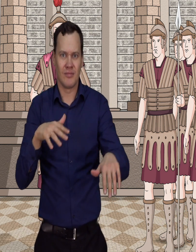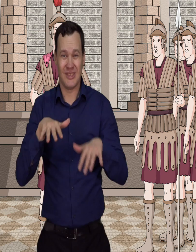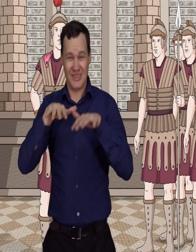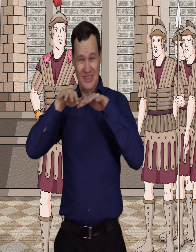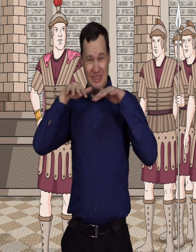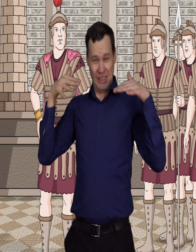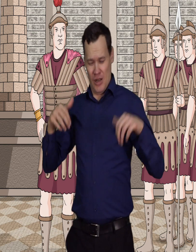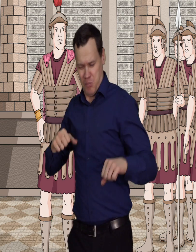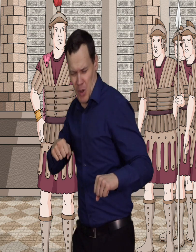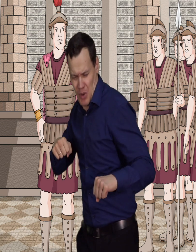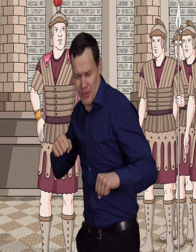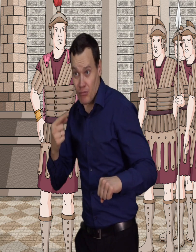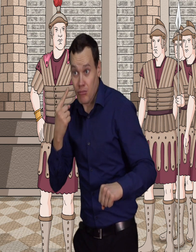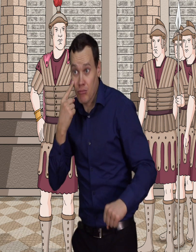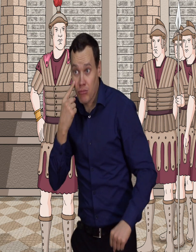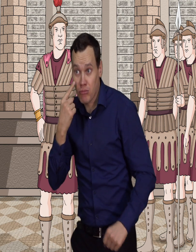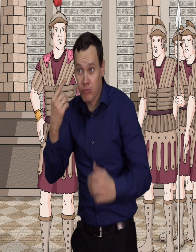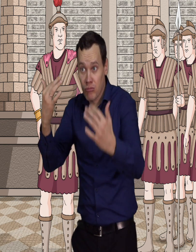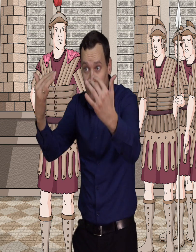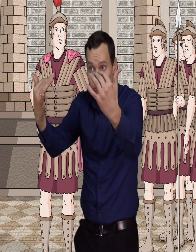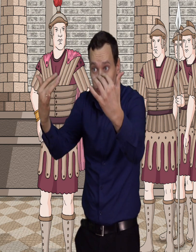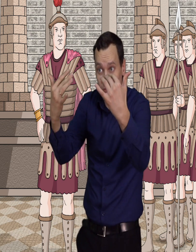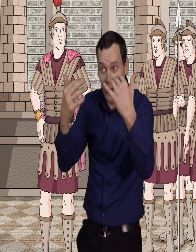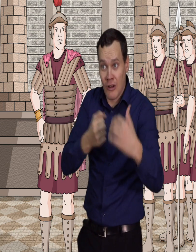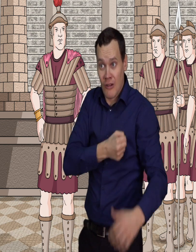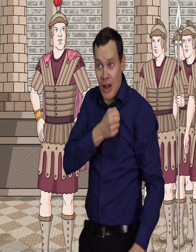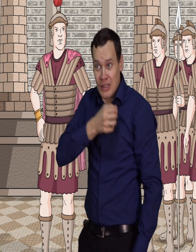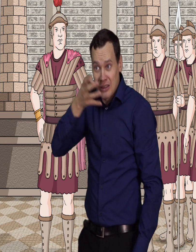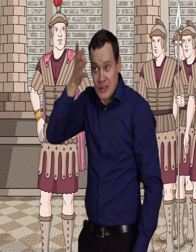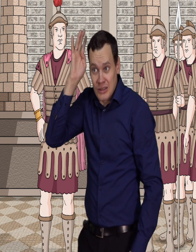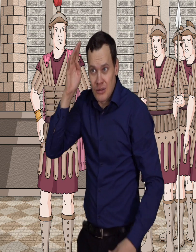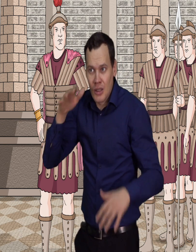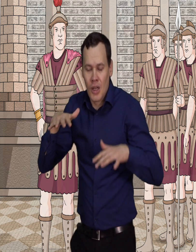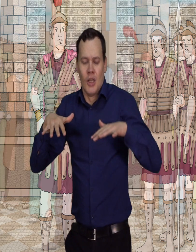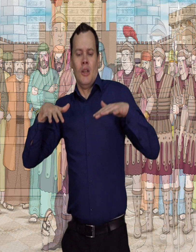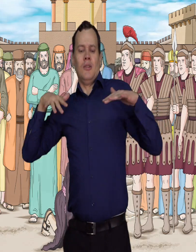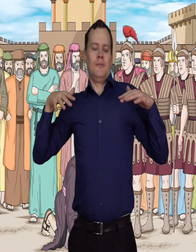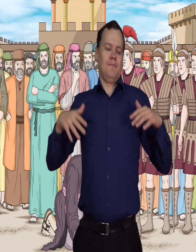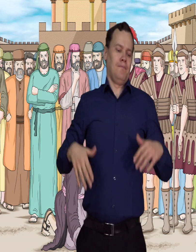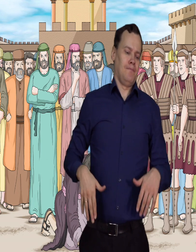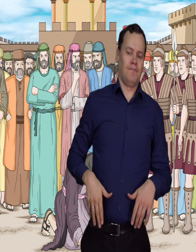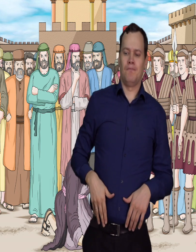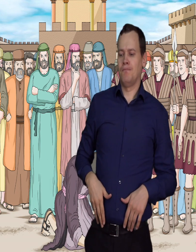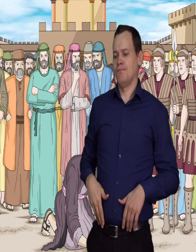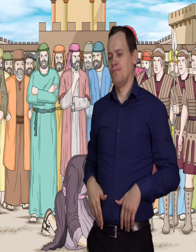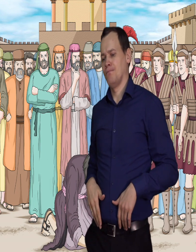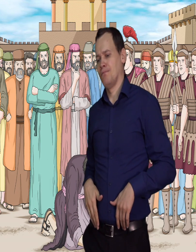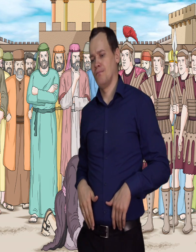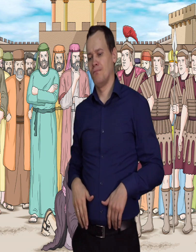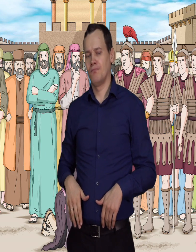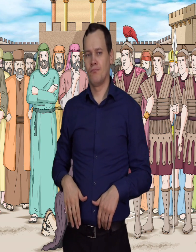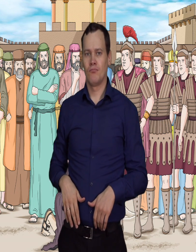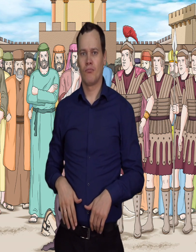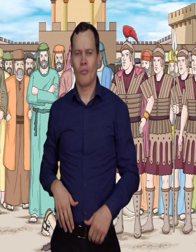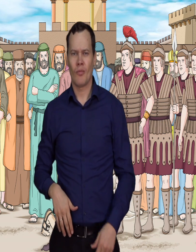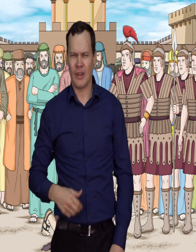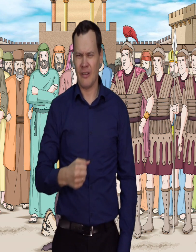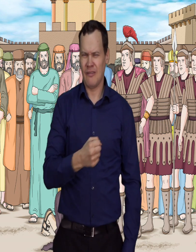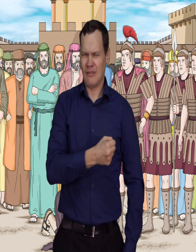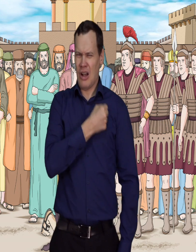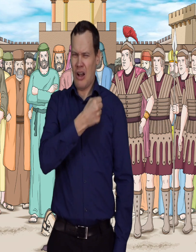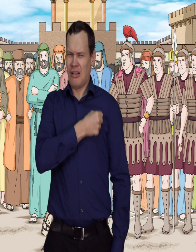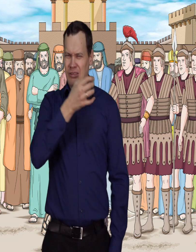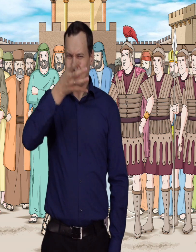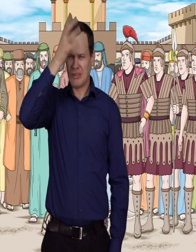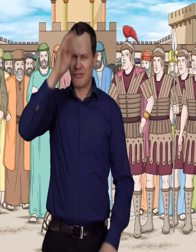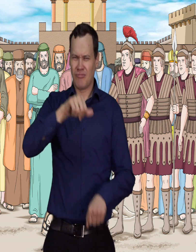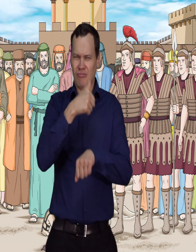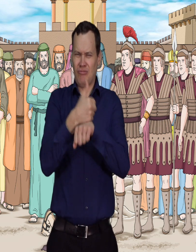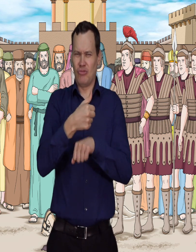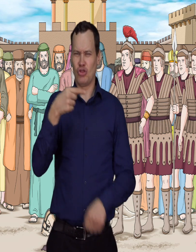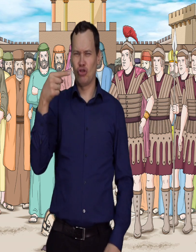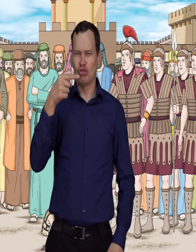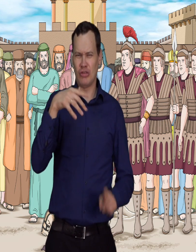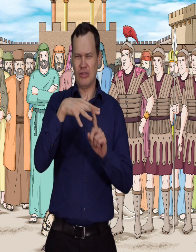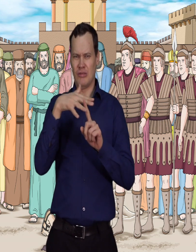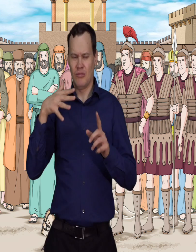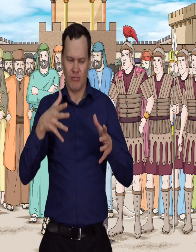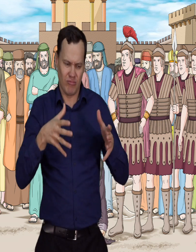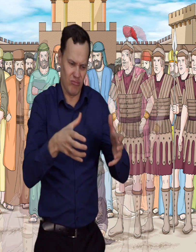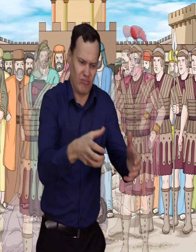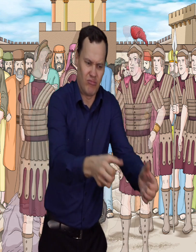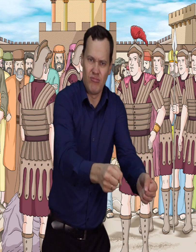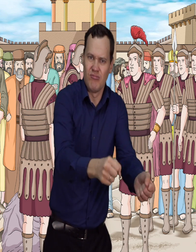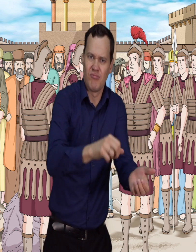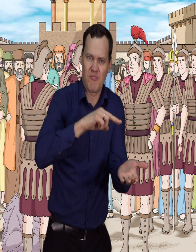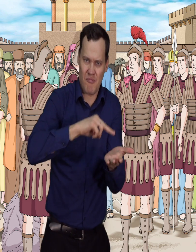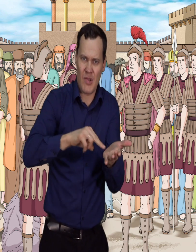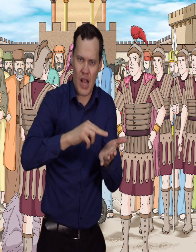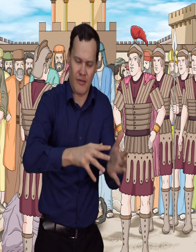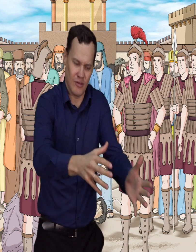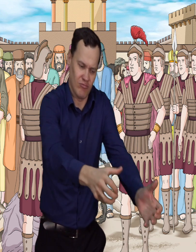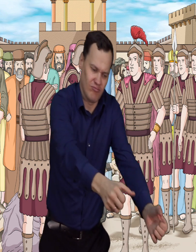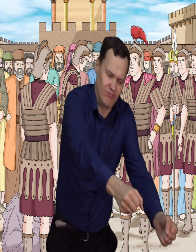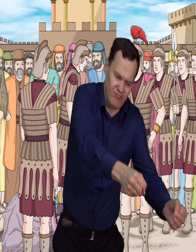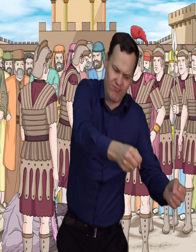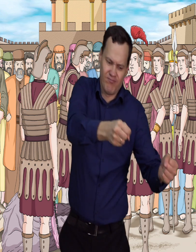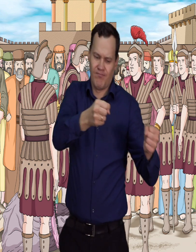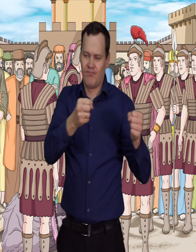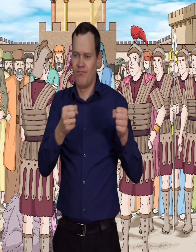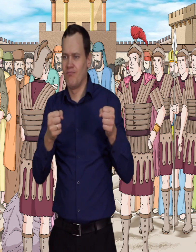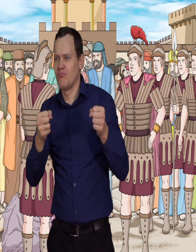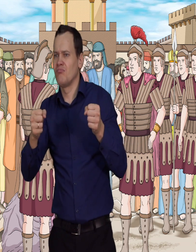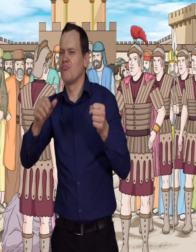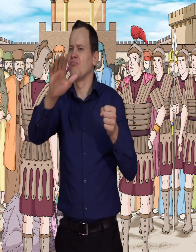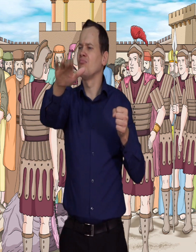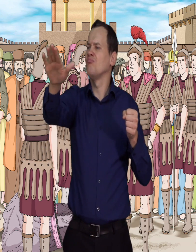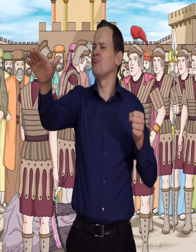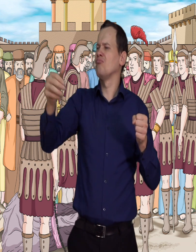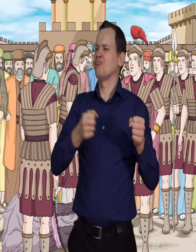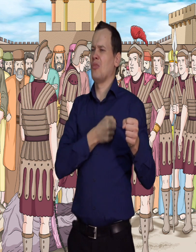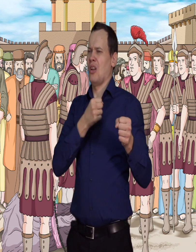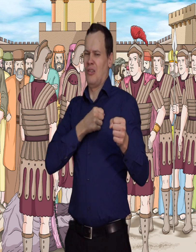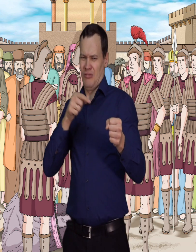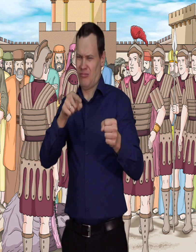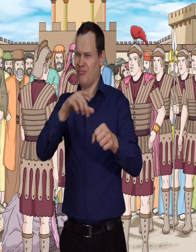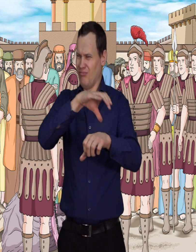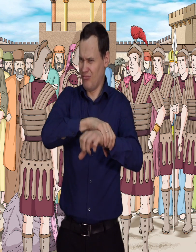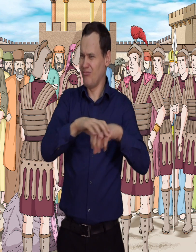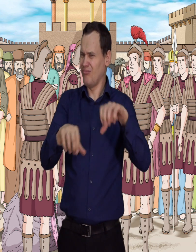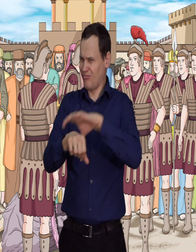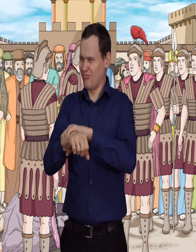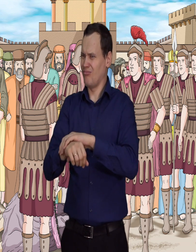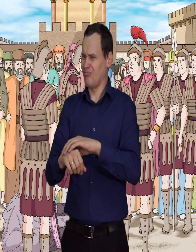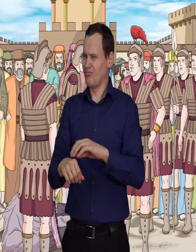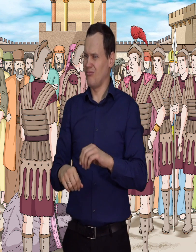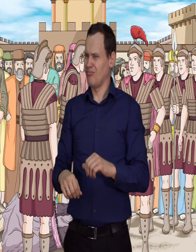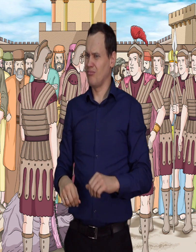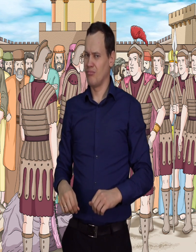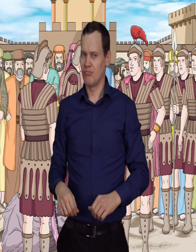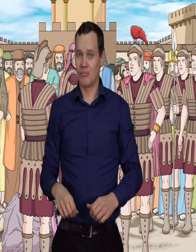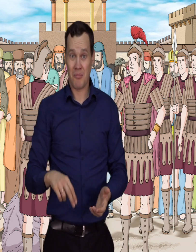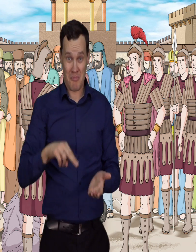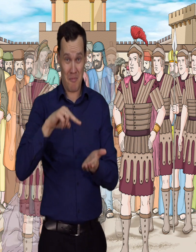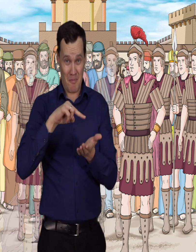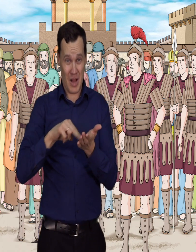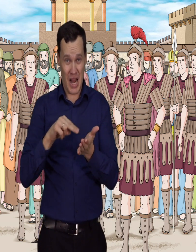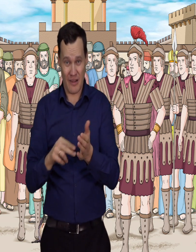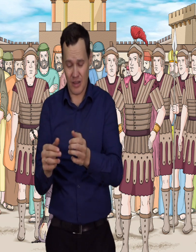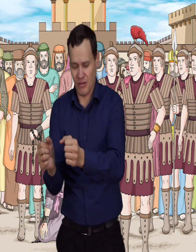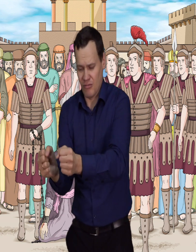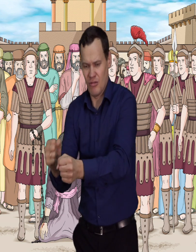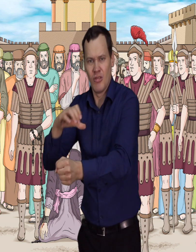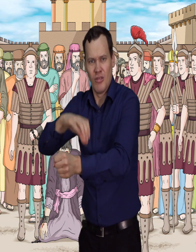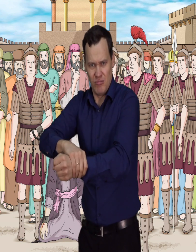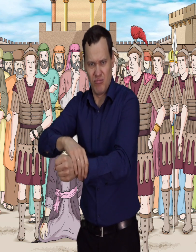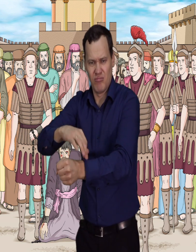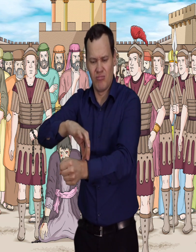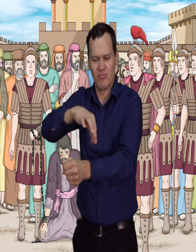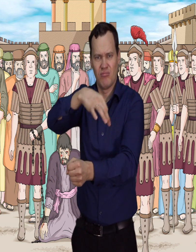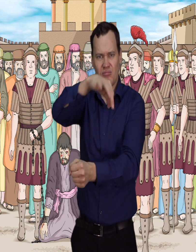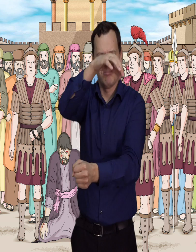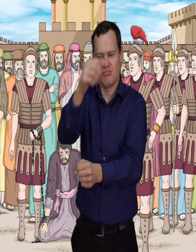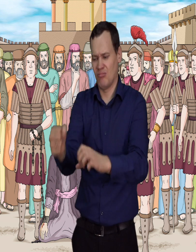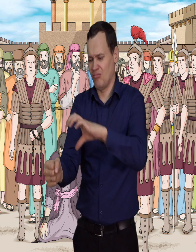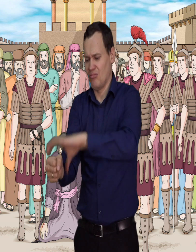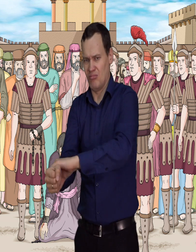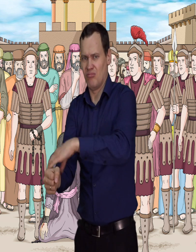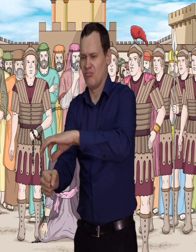When the people saw the commander and the soldiers, they stopped beating Paul.